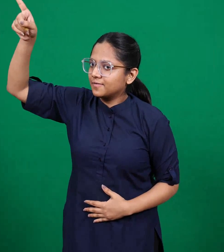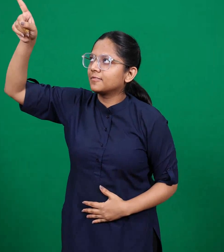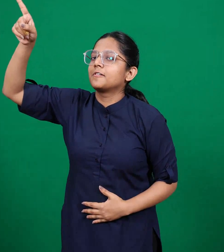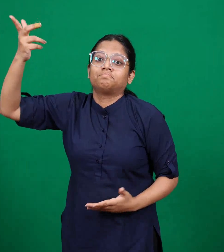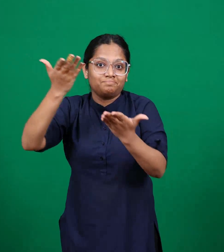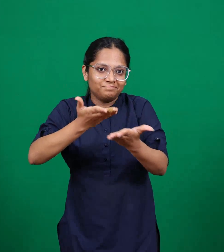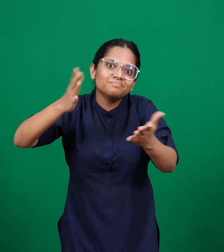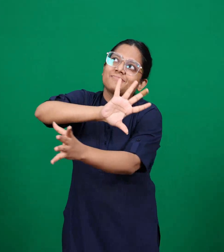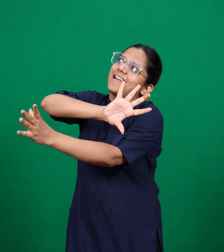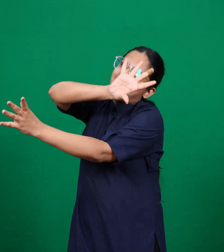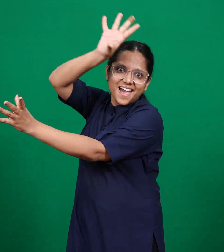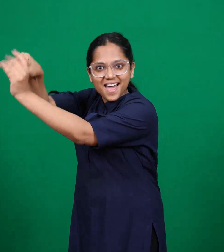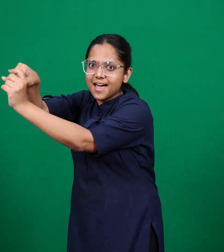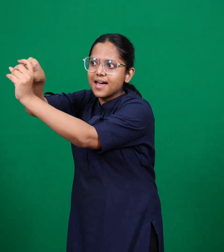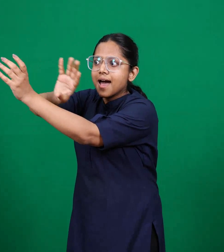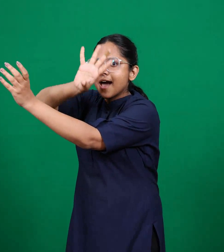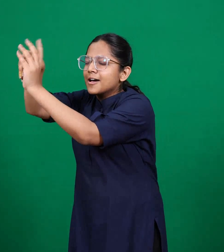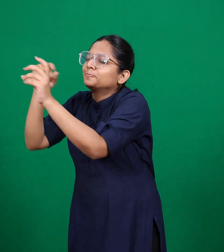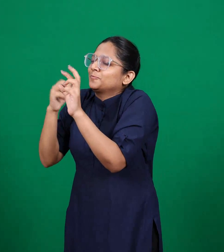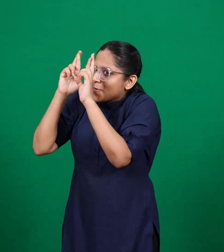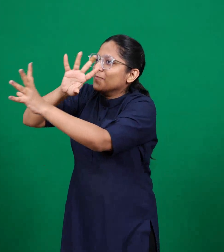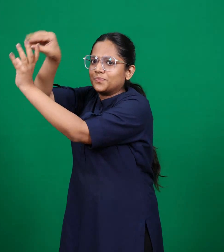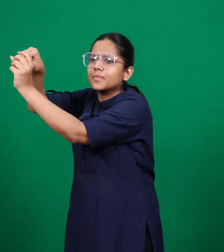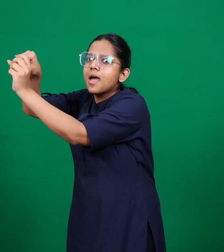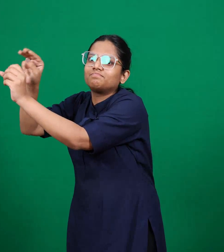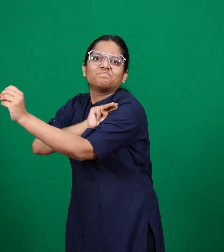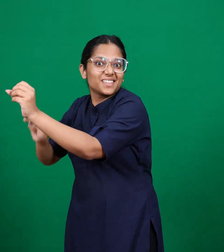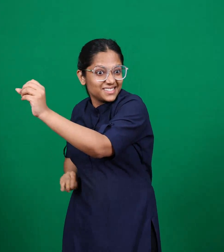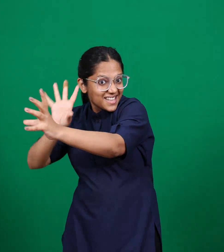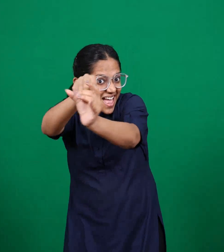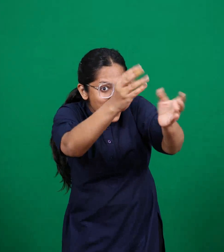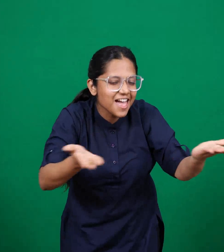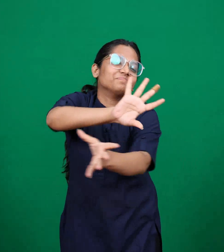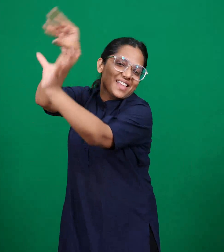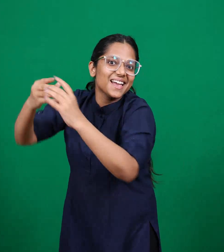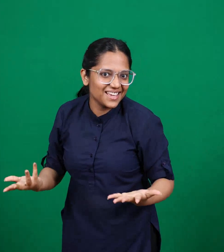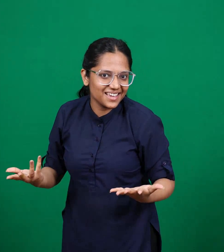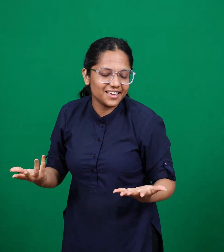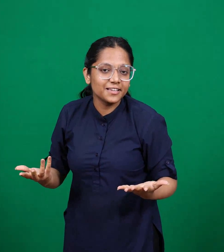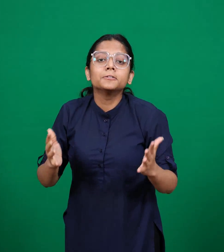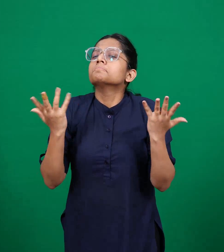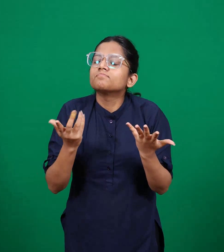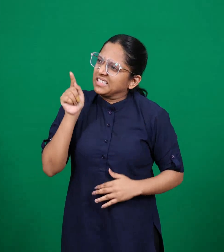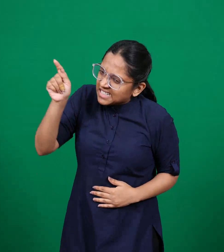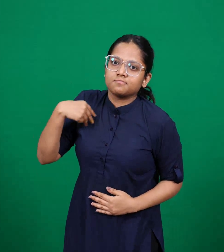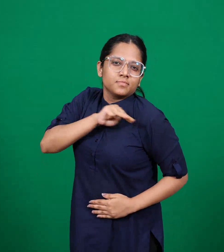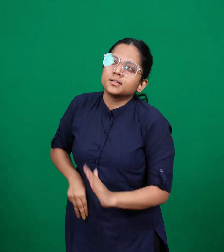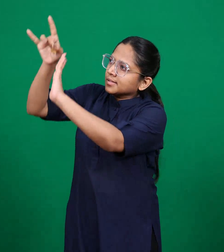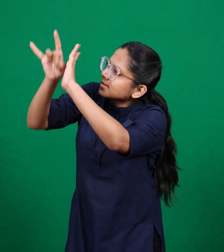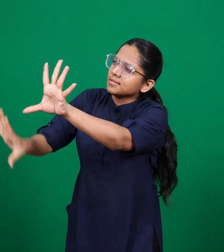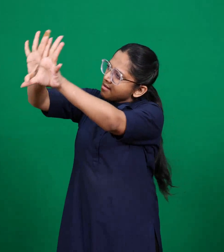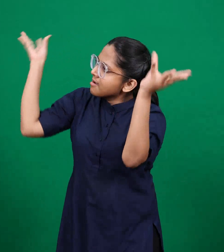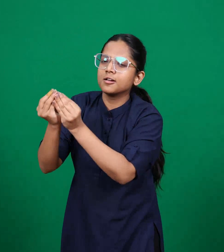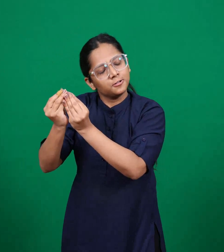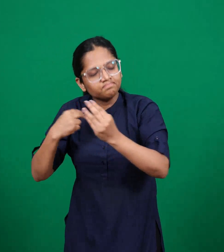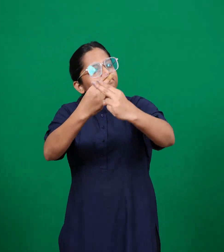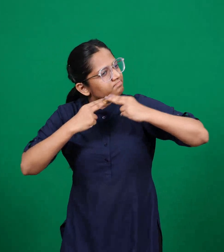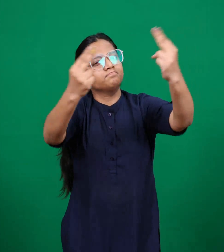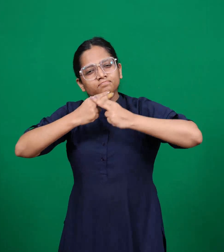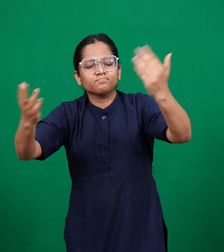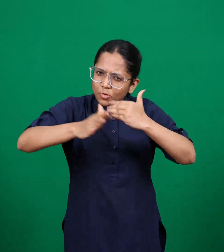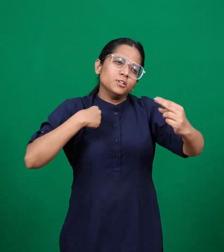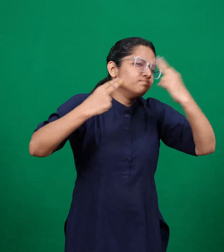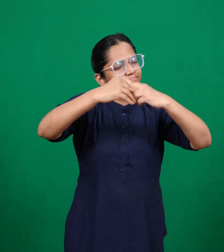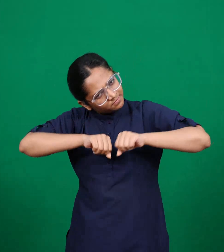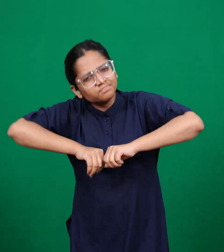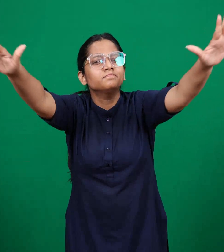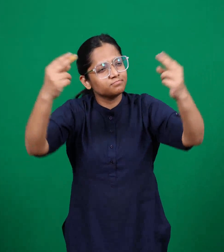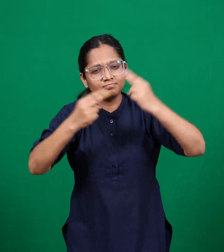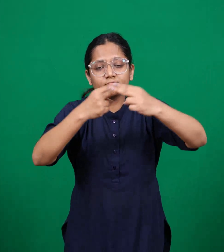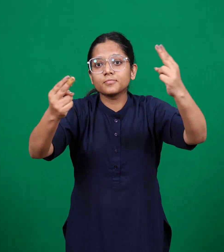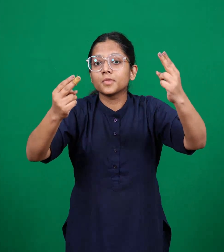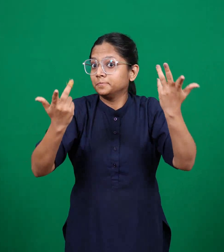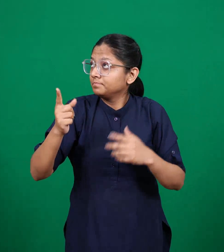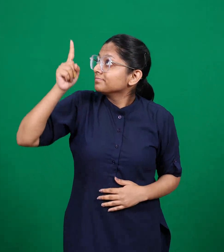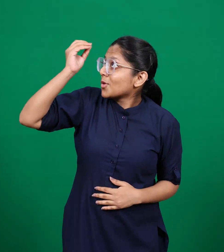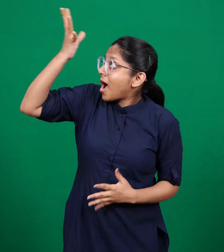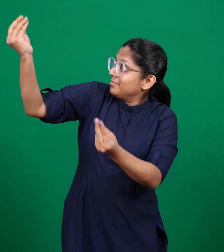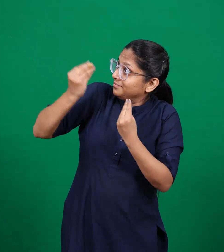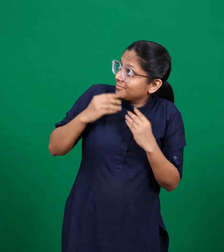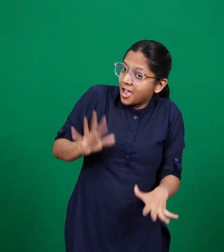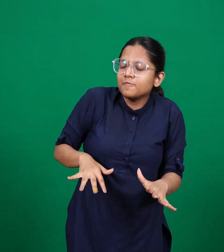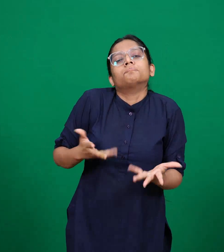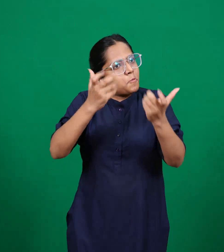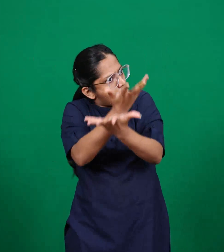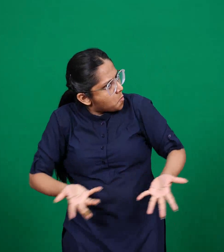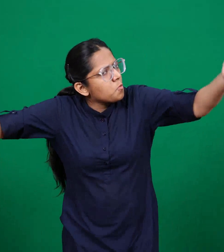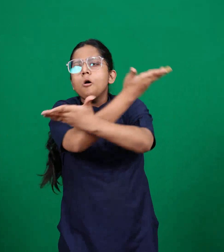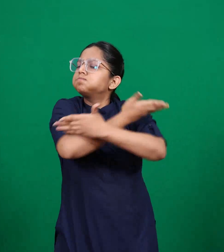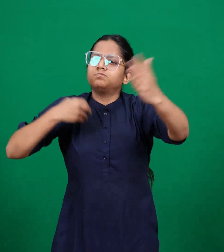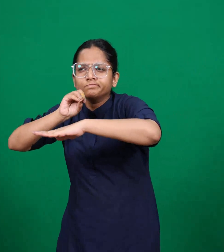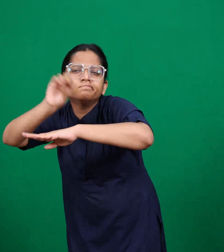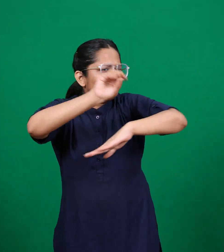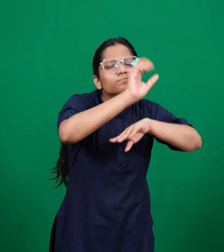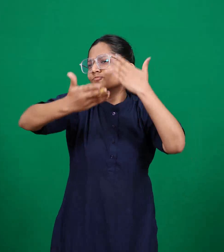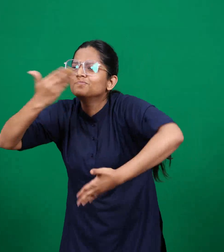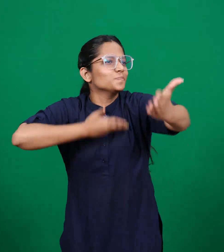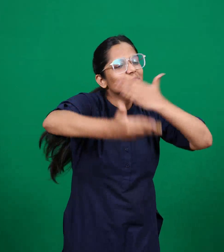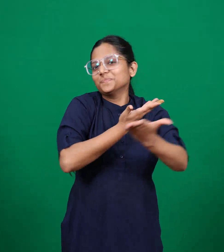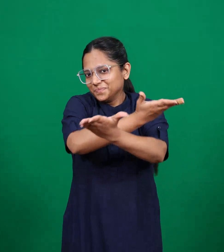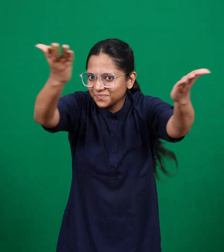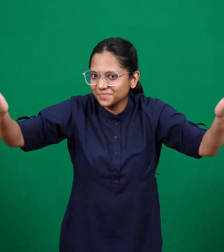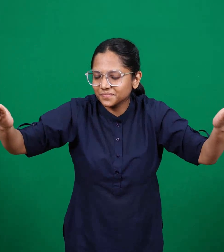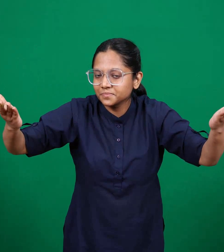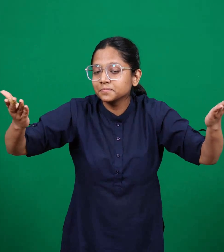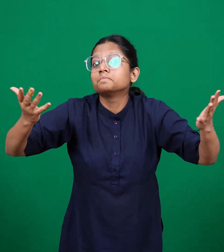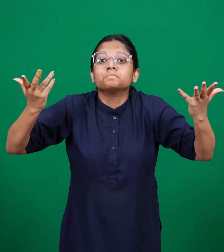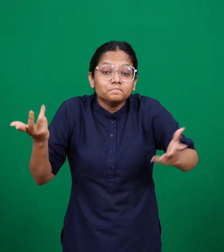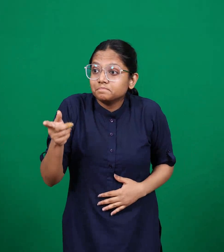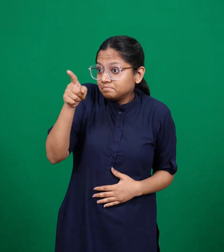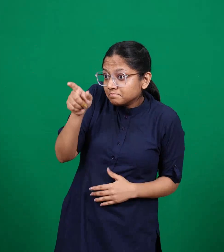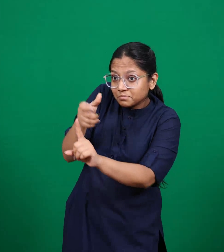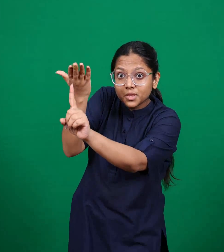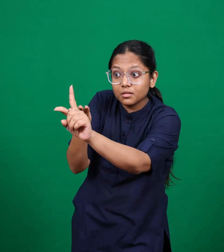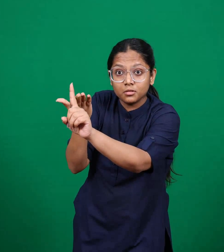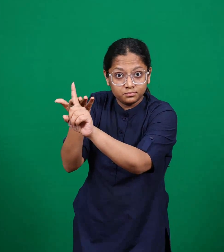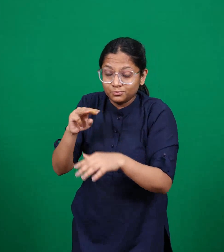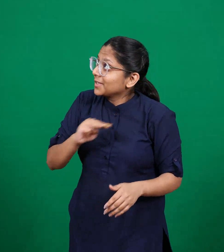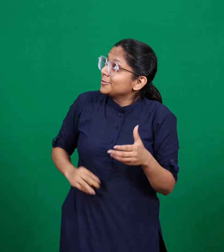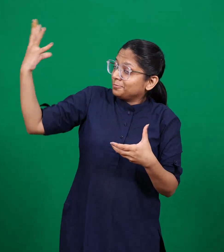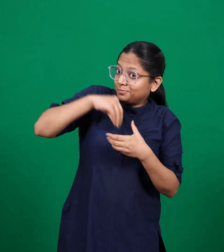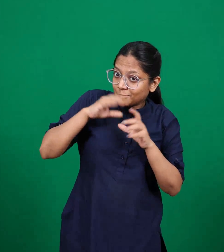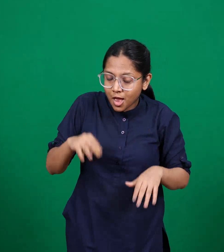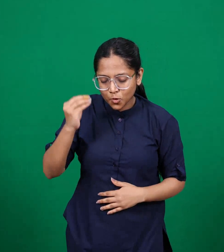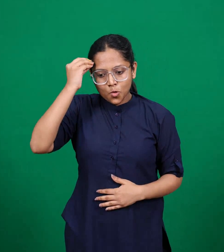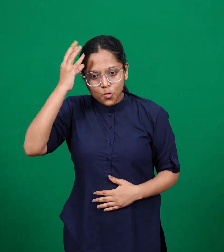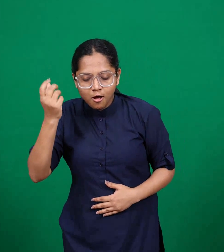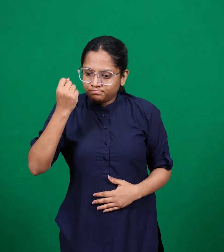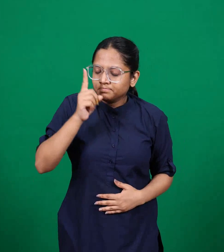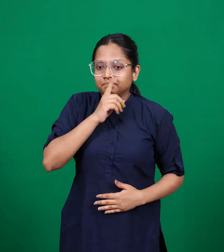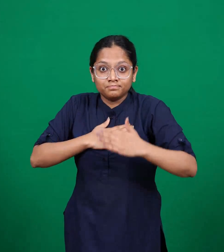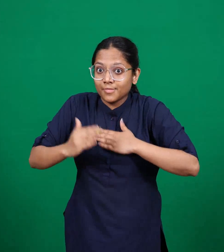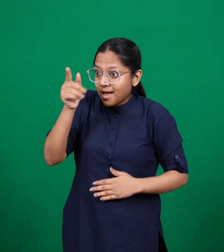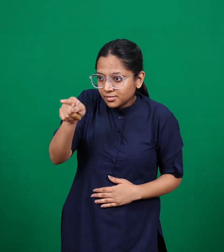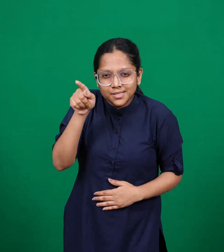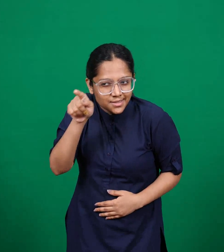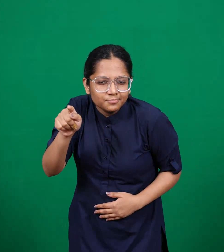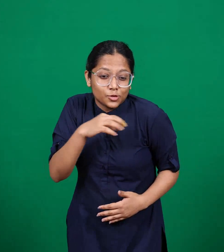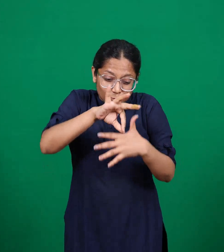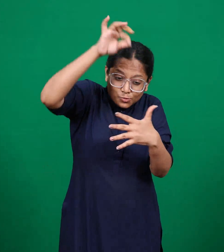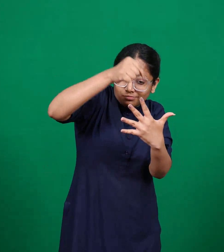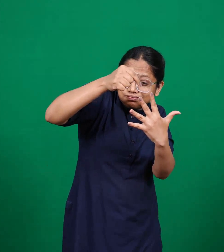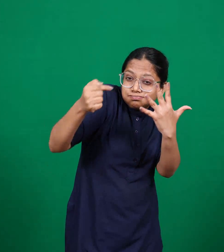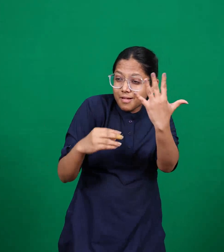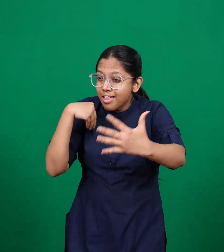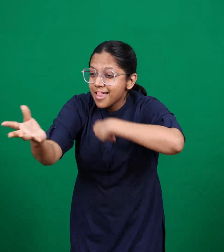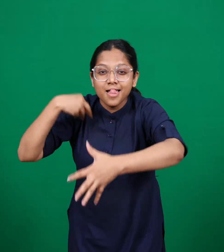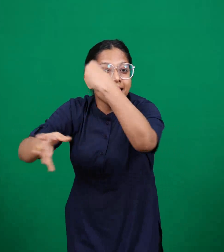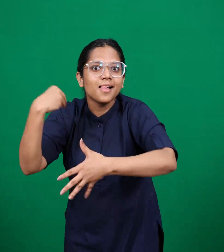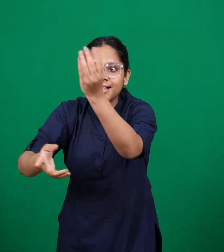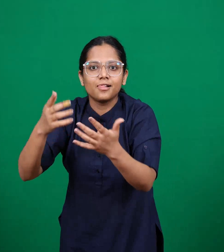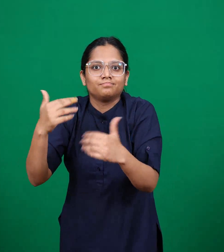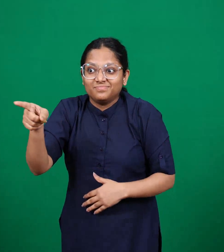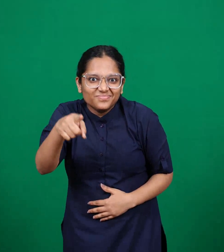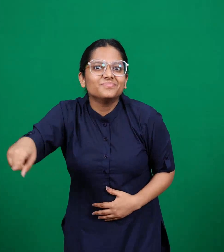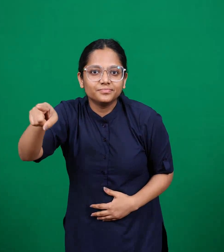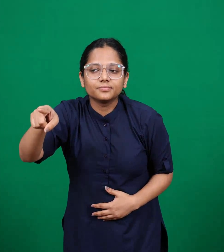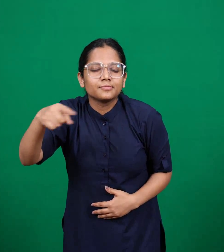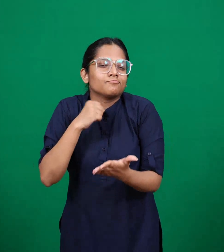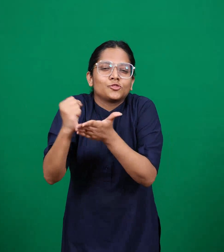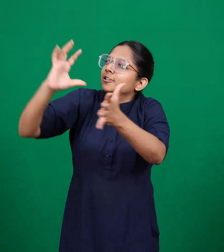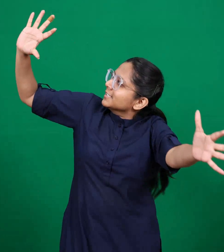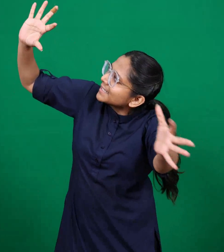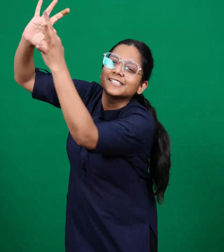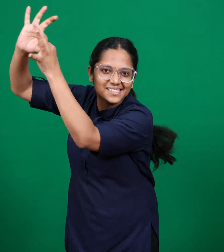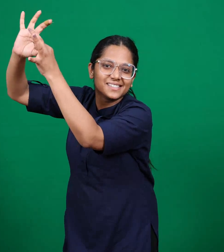We proclaim Him, admonishing and teaching everyone with all wisdom, so that we may present everyone perfect in Christ.